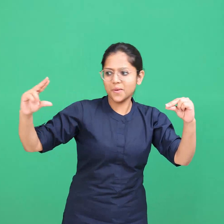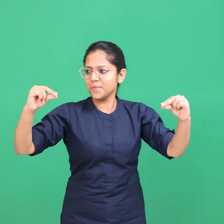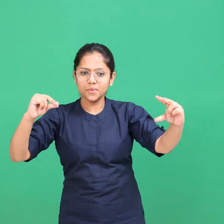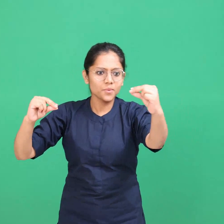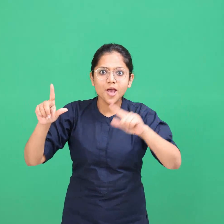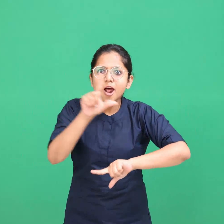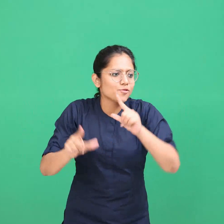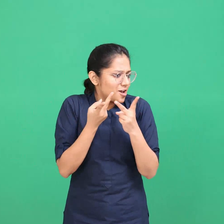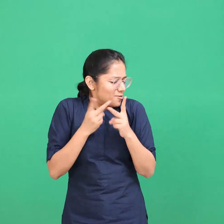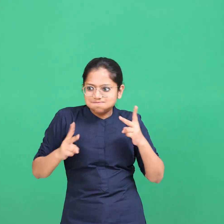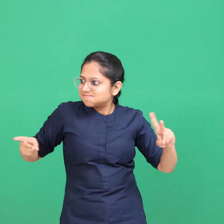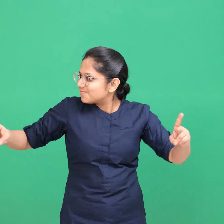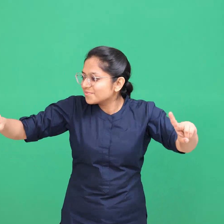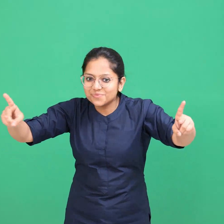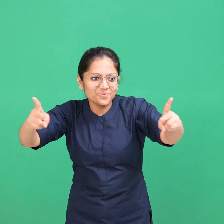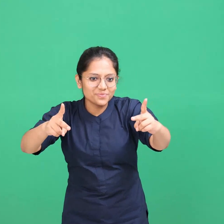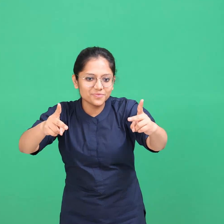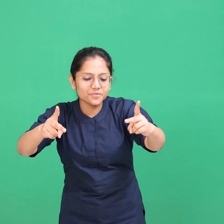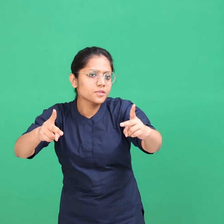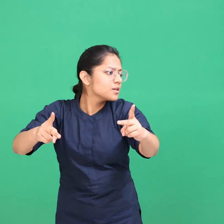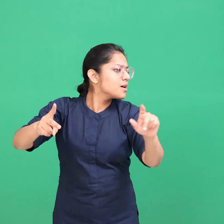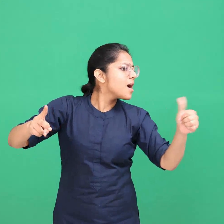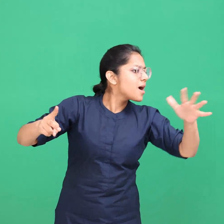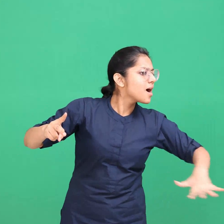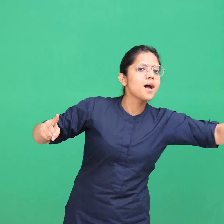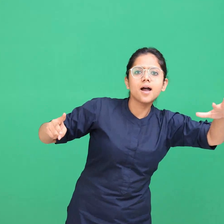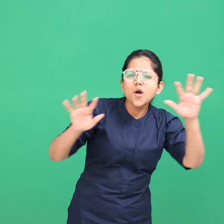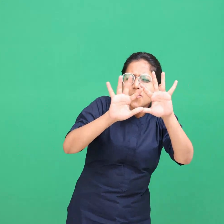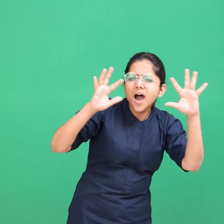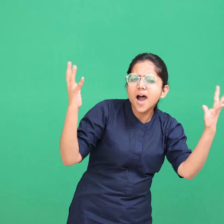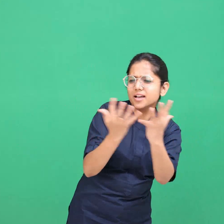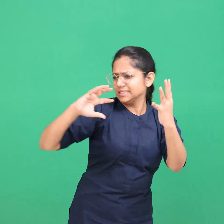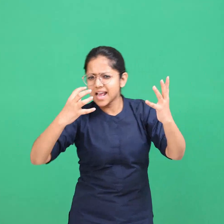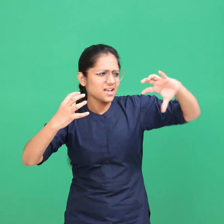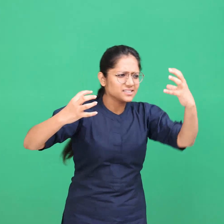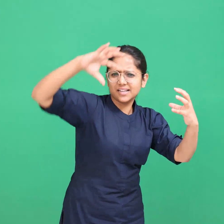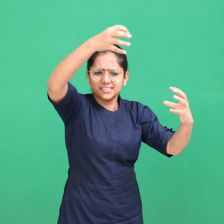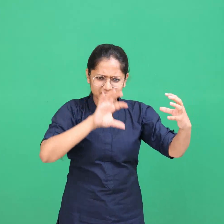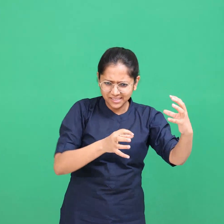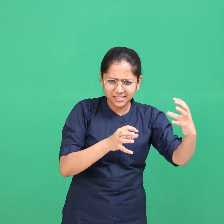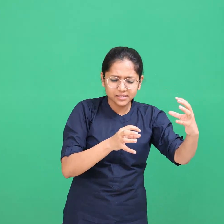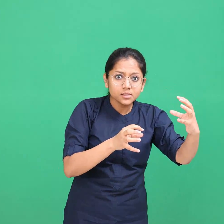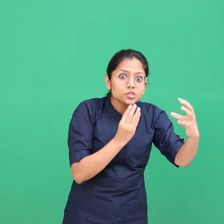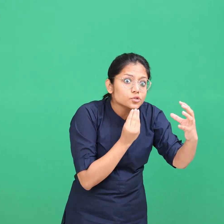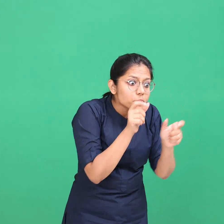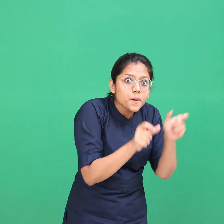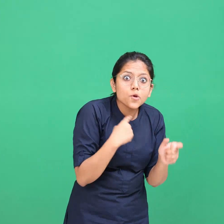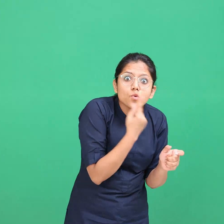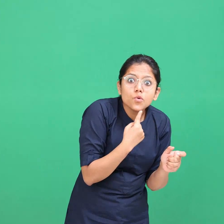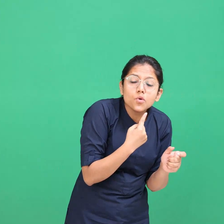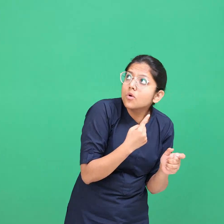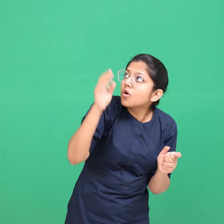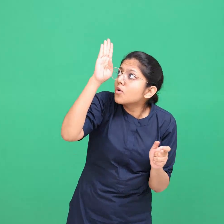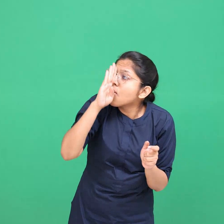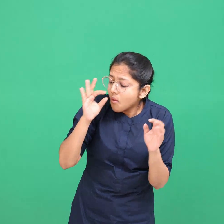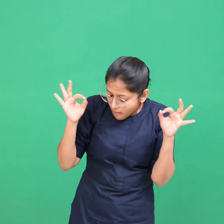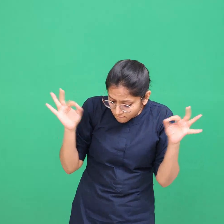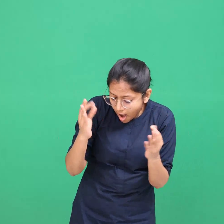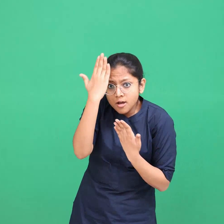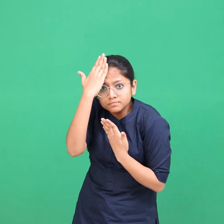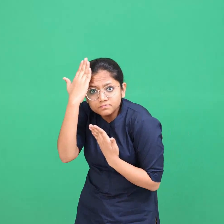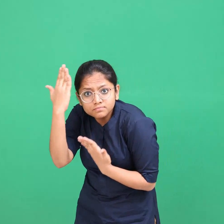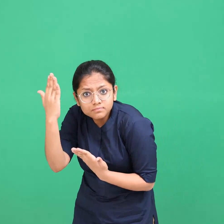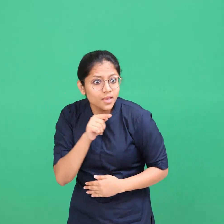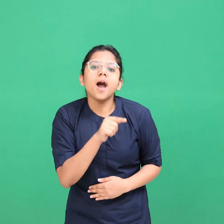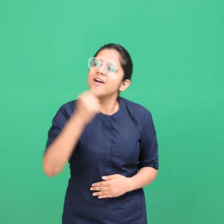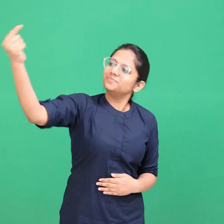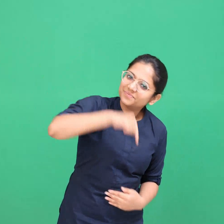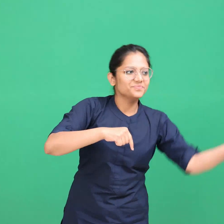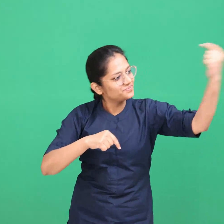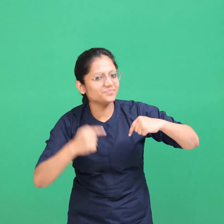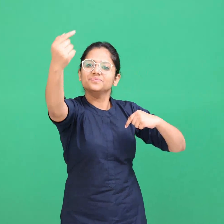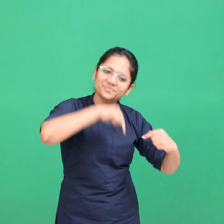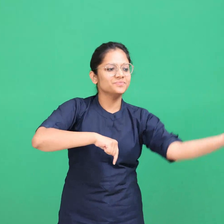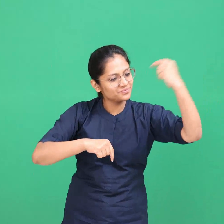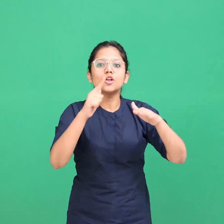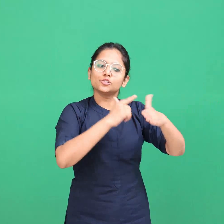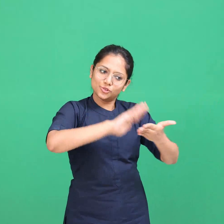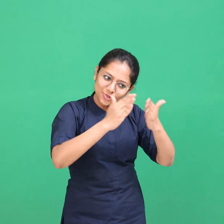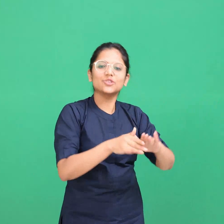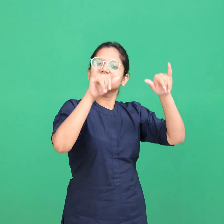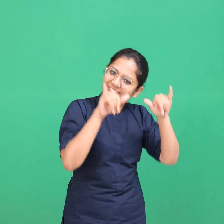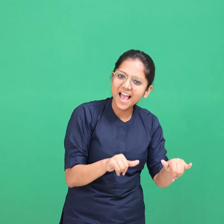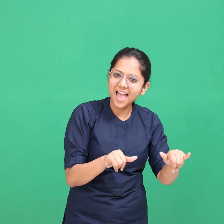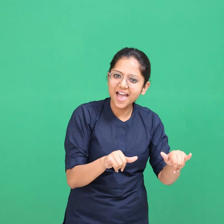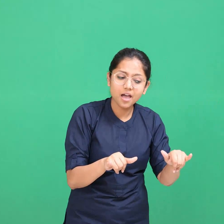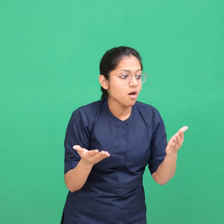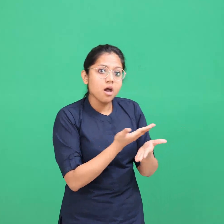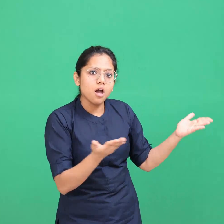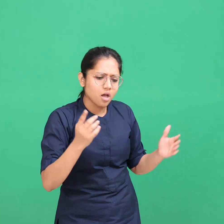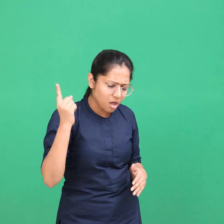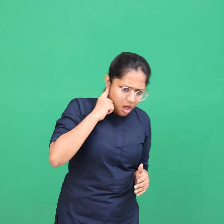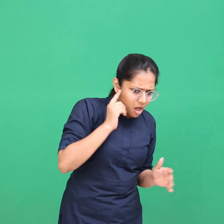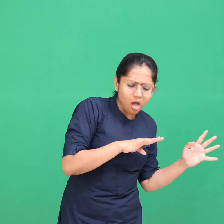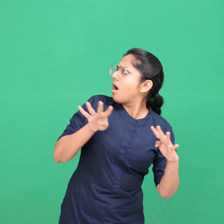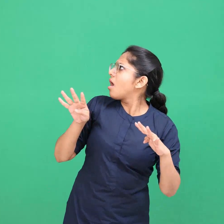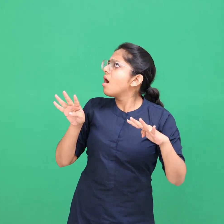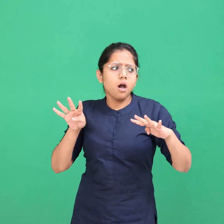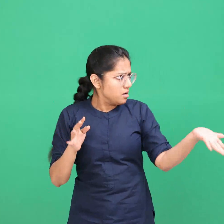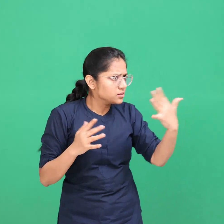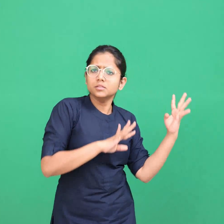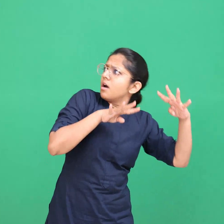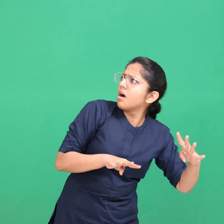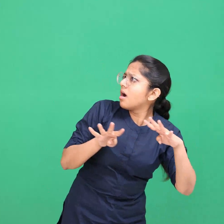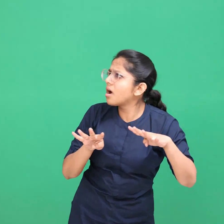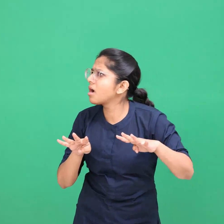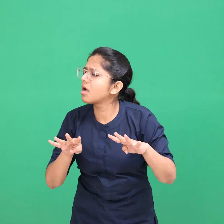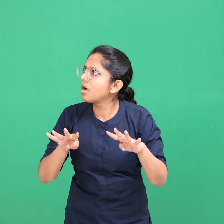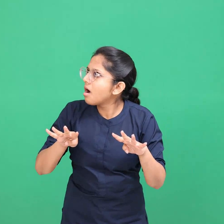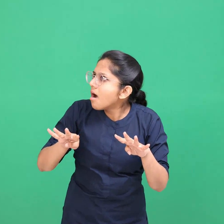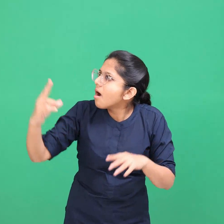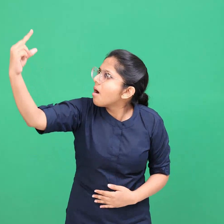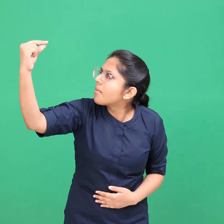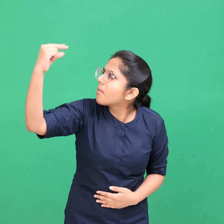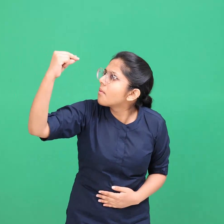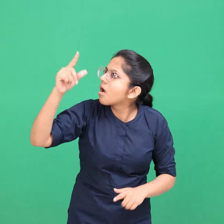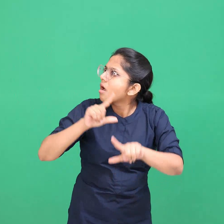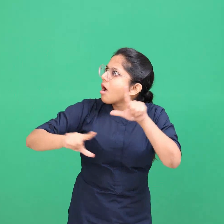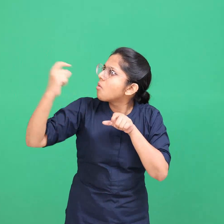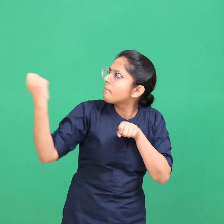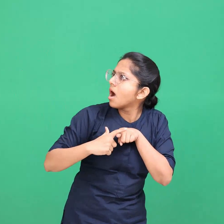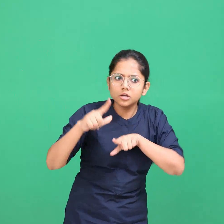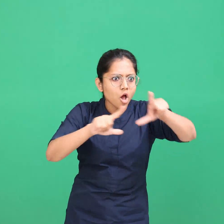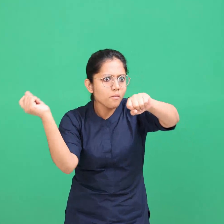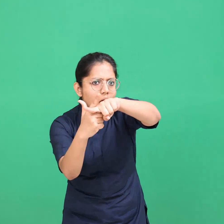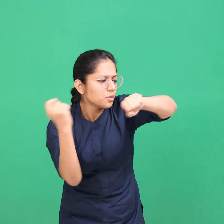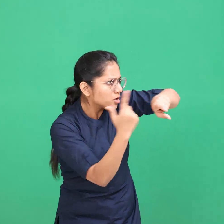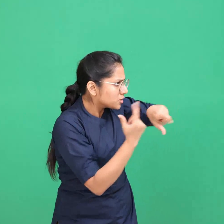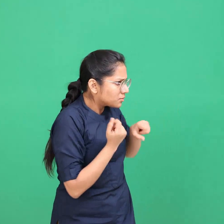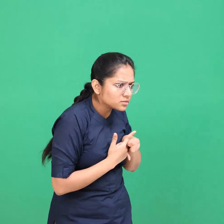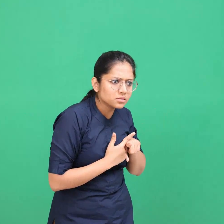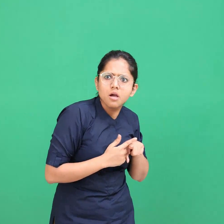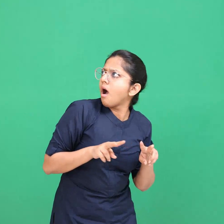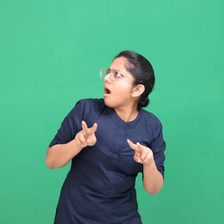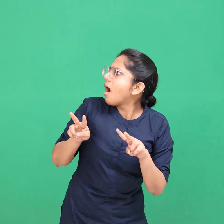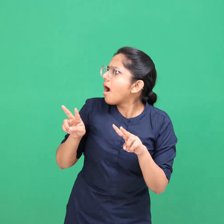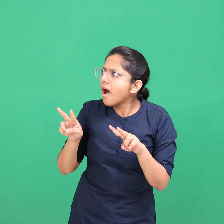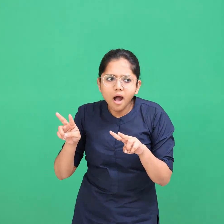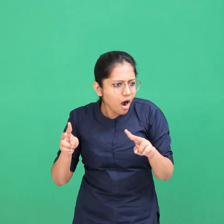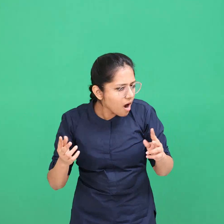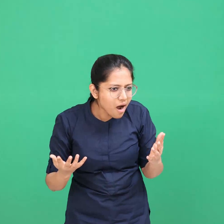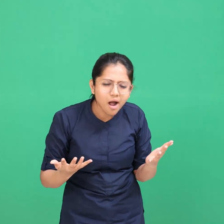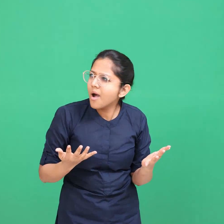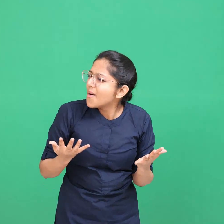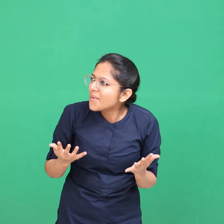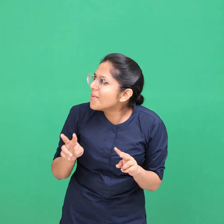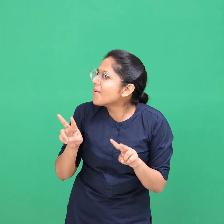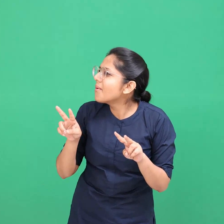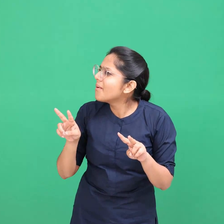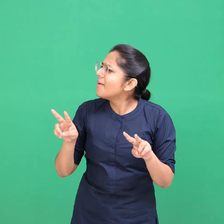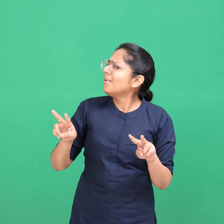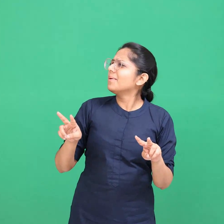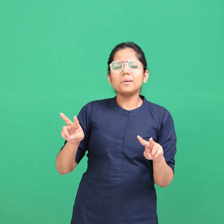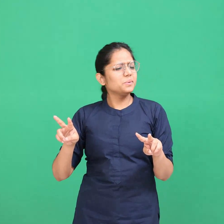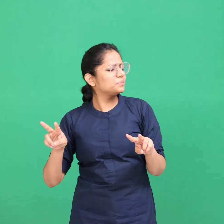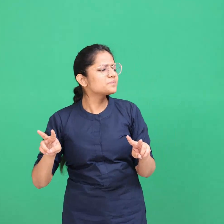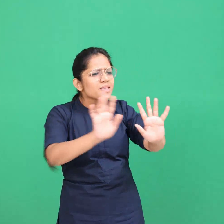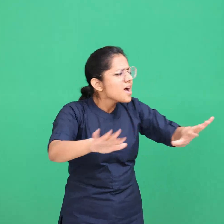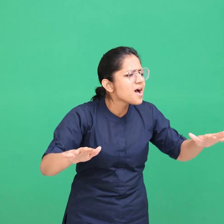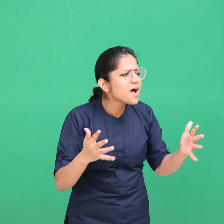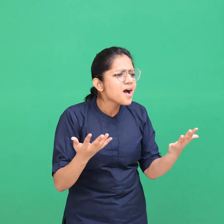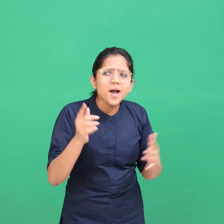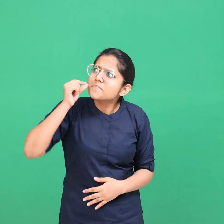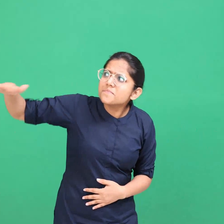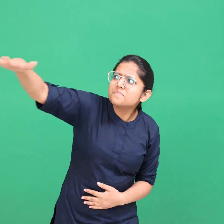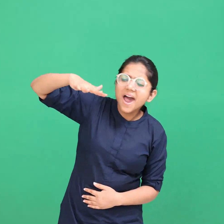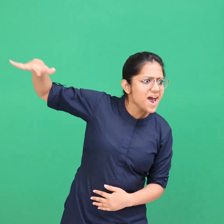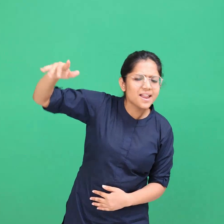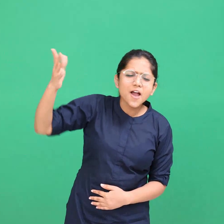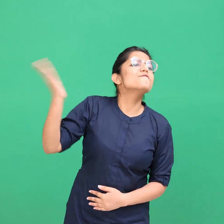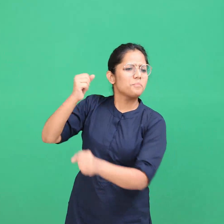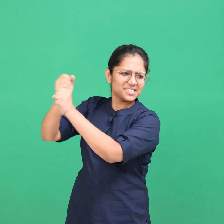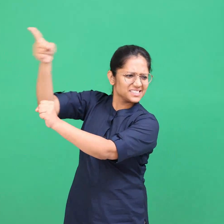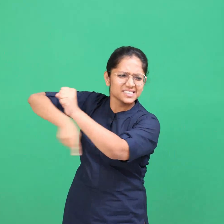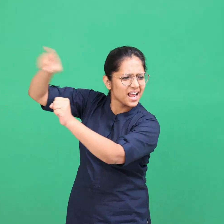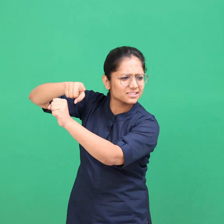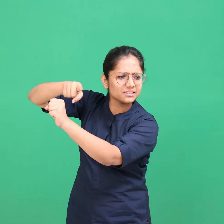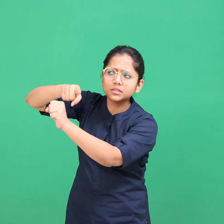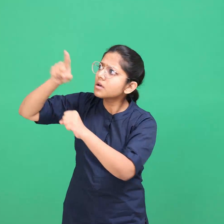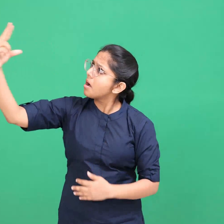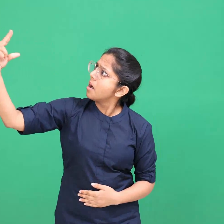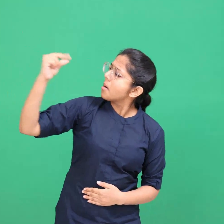Now there were dwelling in Jerusalem God-fearing Jews from every nation under heaven. And when this sound rang out, a crowd came together in bewilderment, because each one heard them speaking his own language.